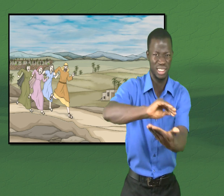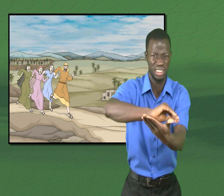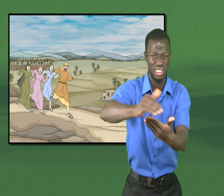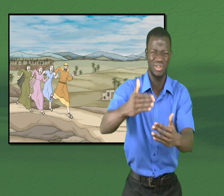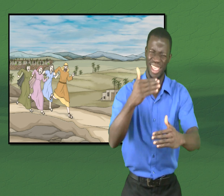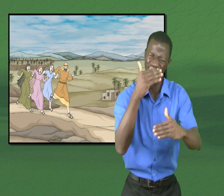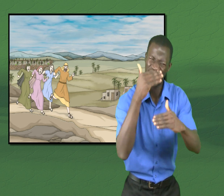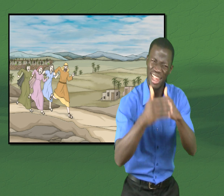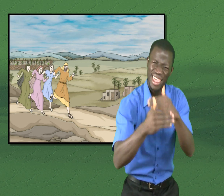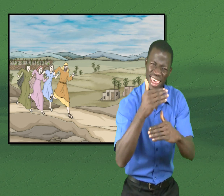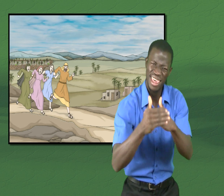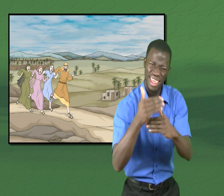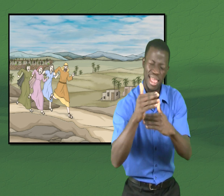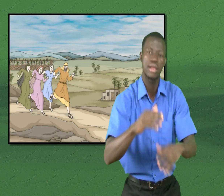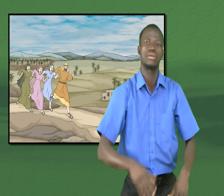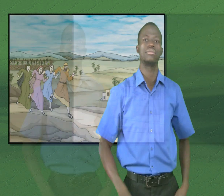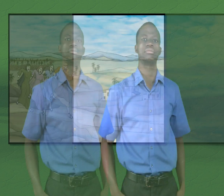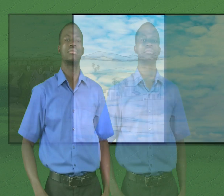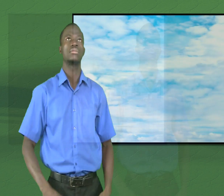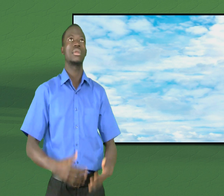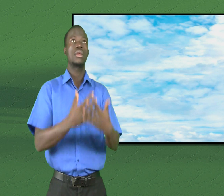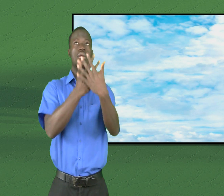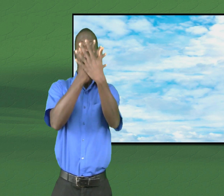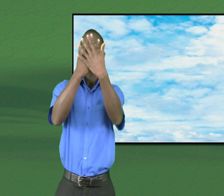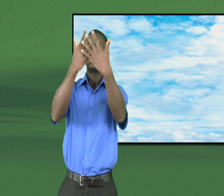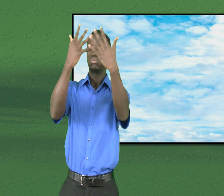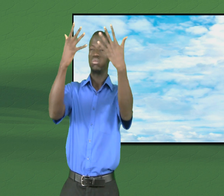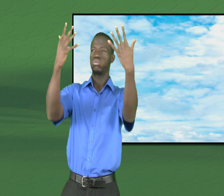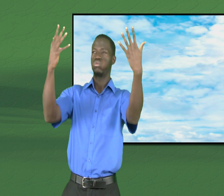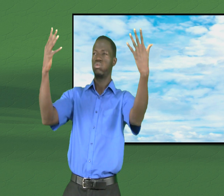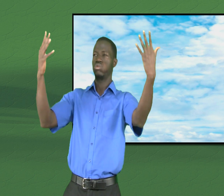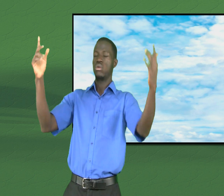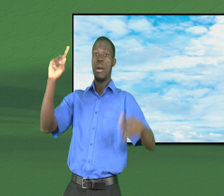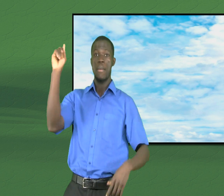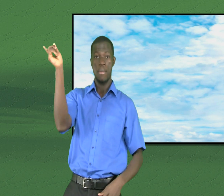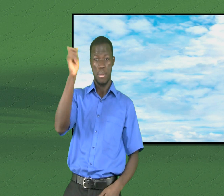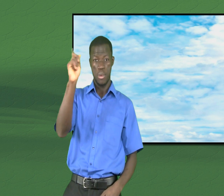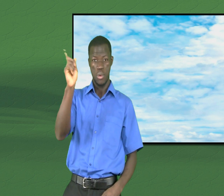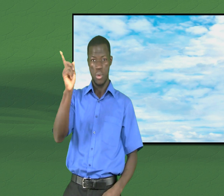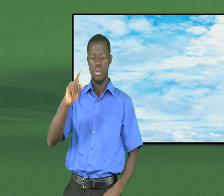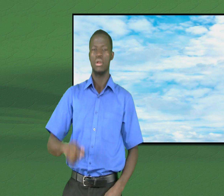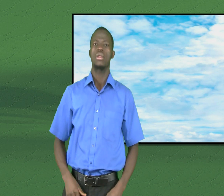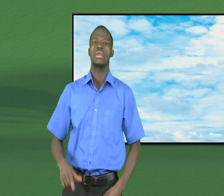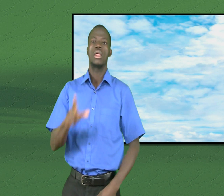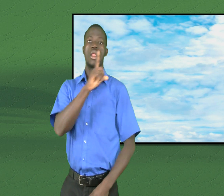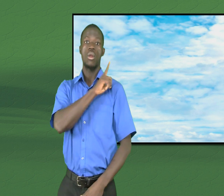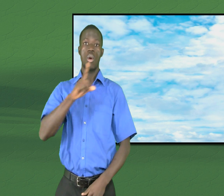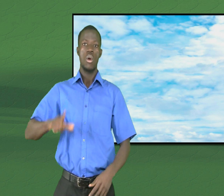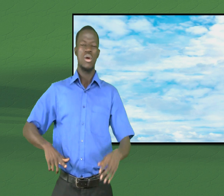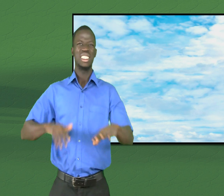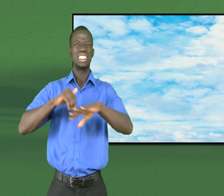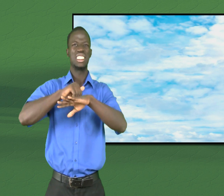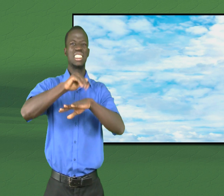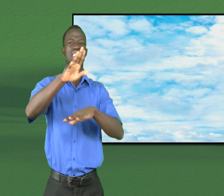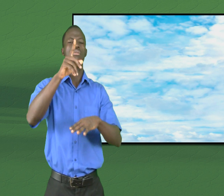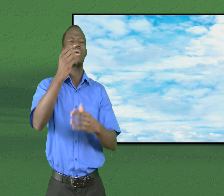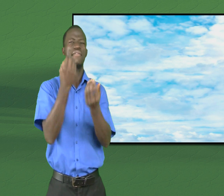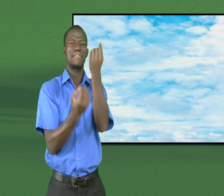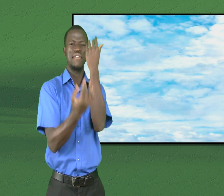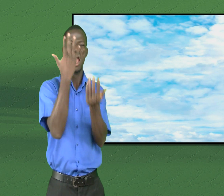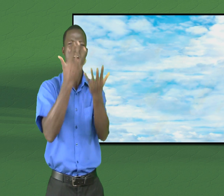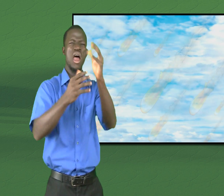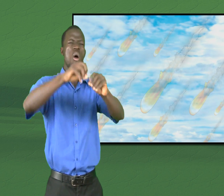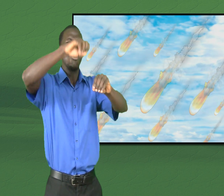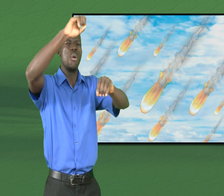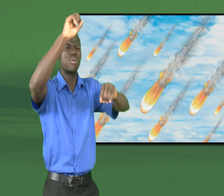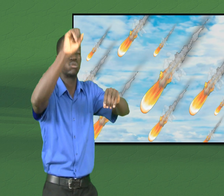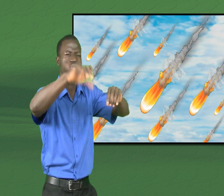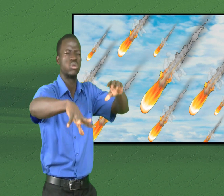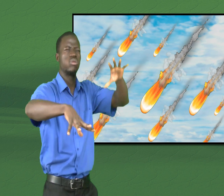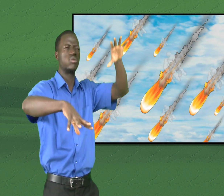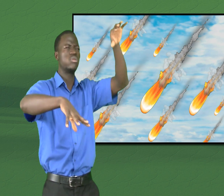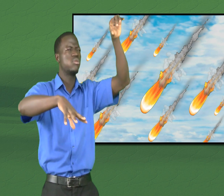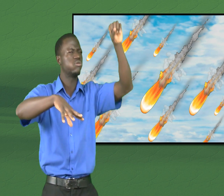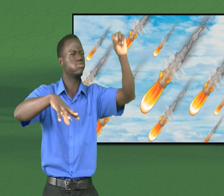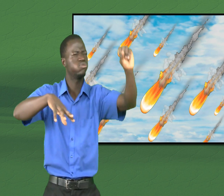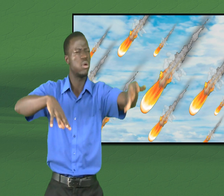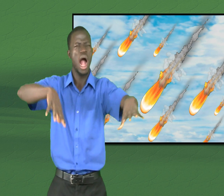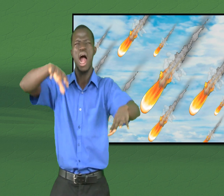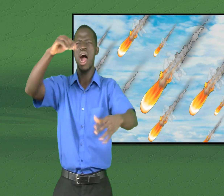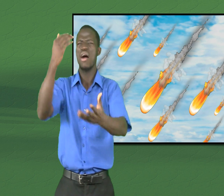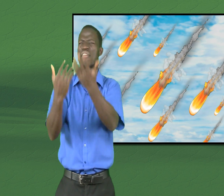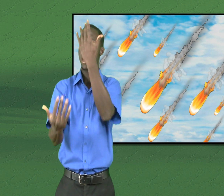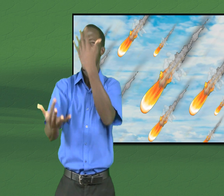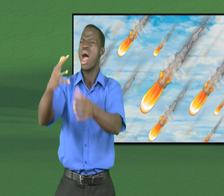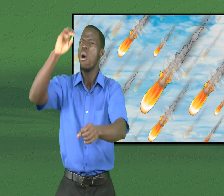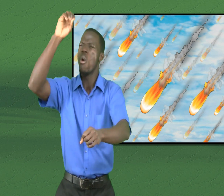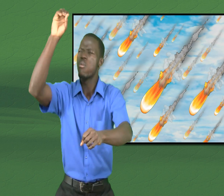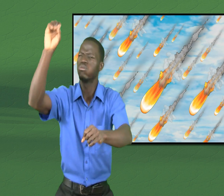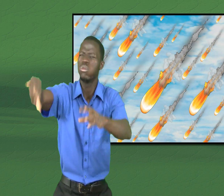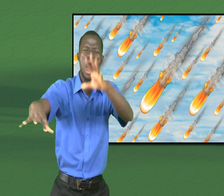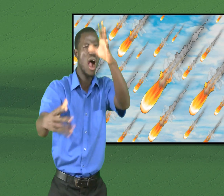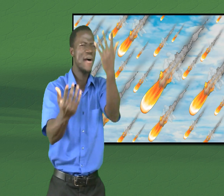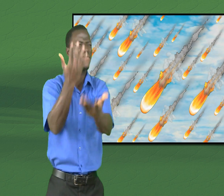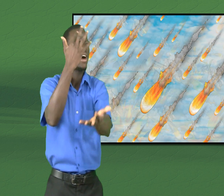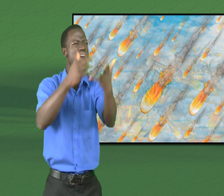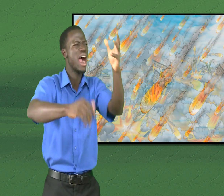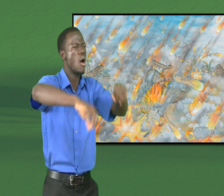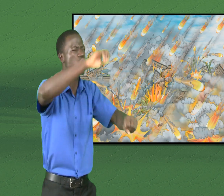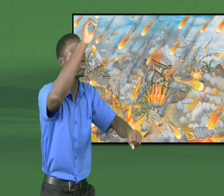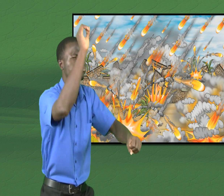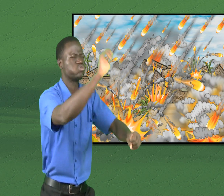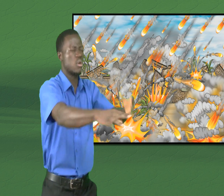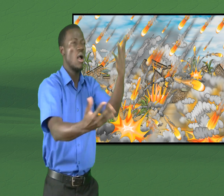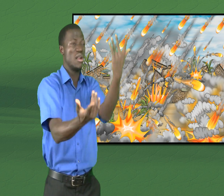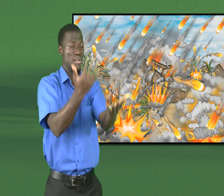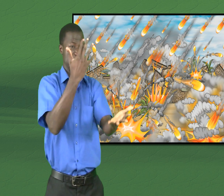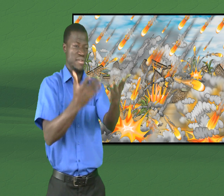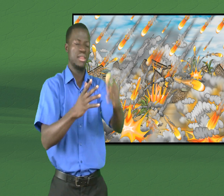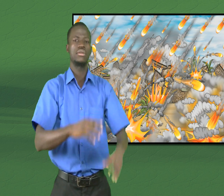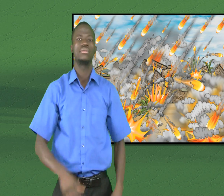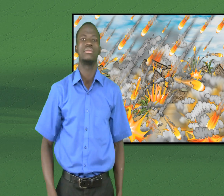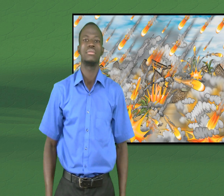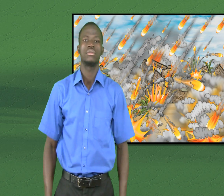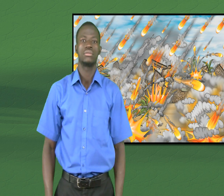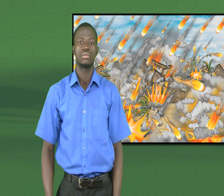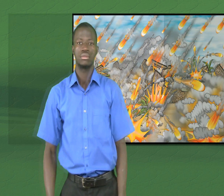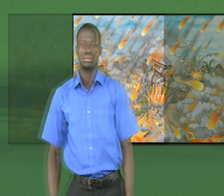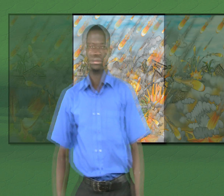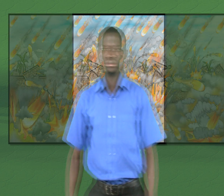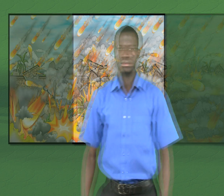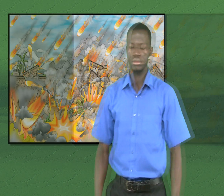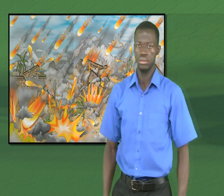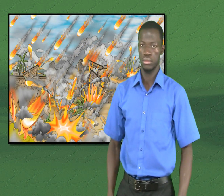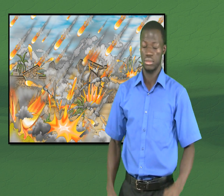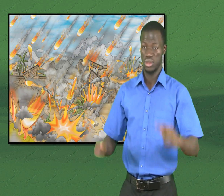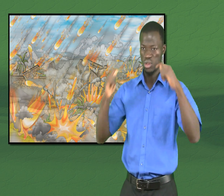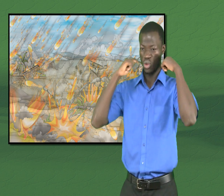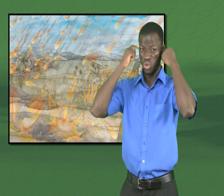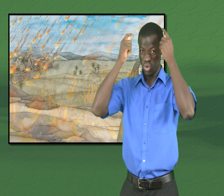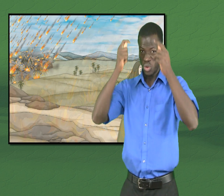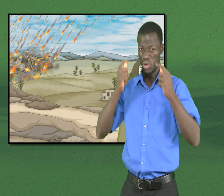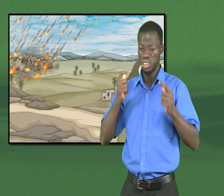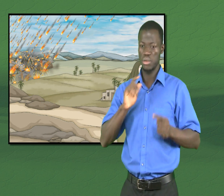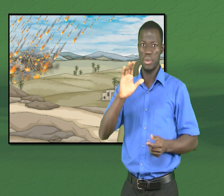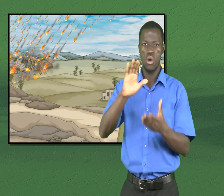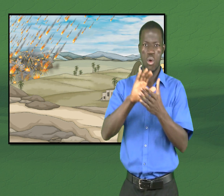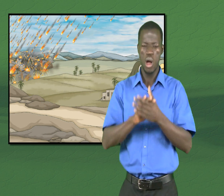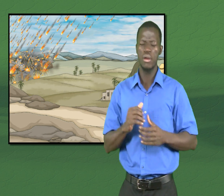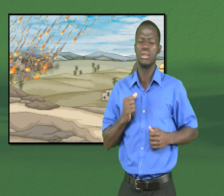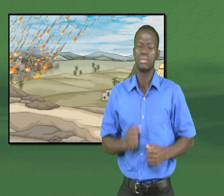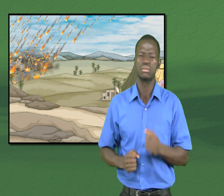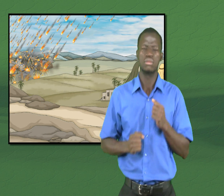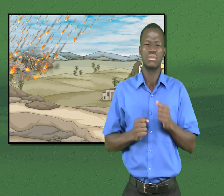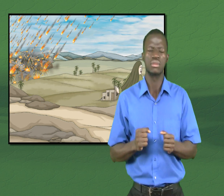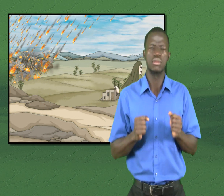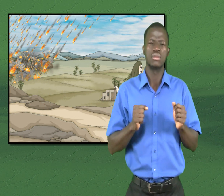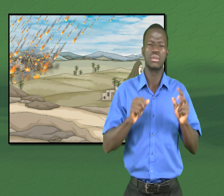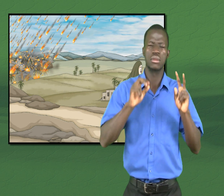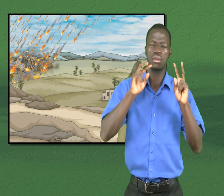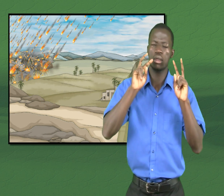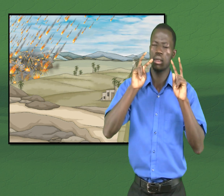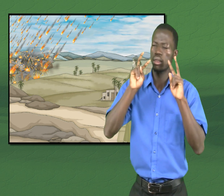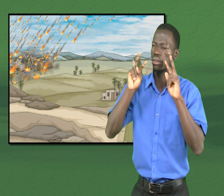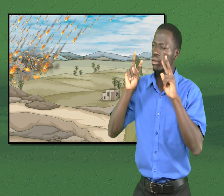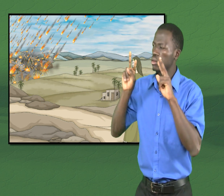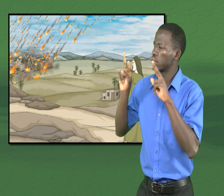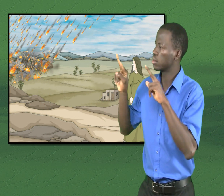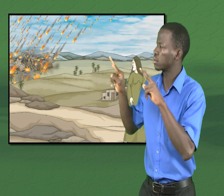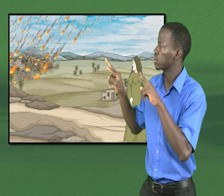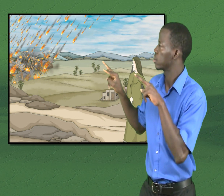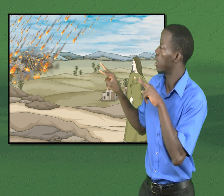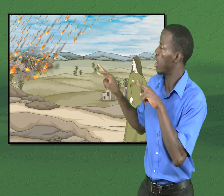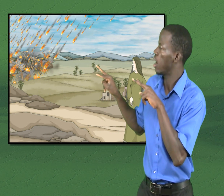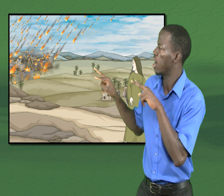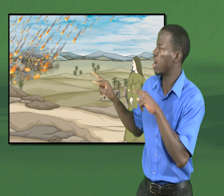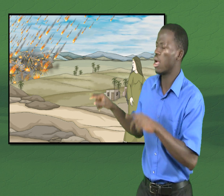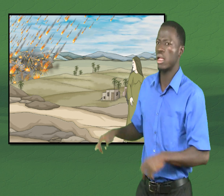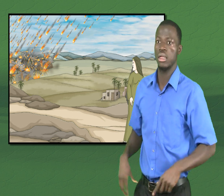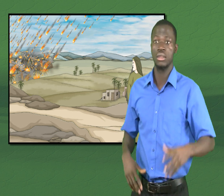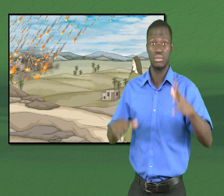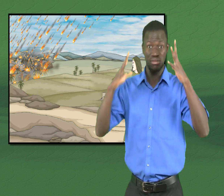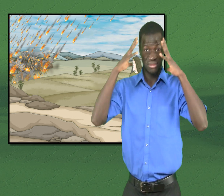Then the LORD rained down sulfur and fire on Sodom and Gomorrah—from the LORD out of the heavens.